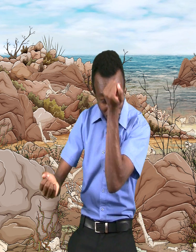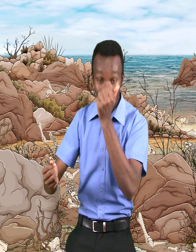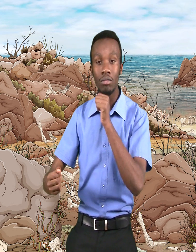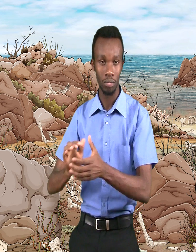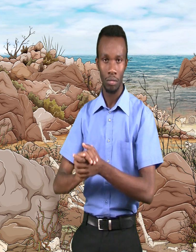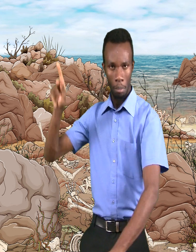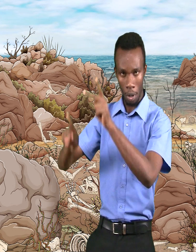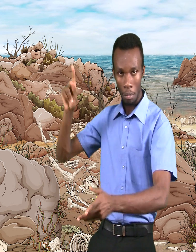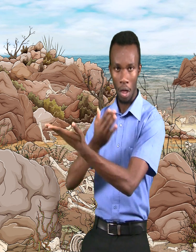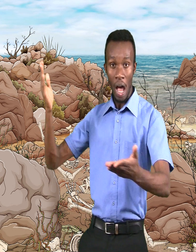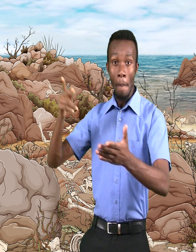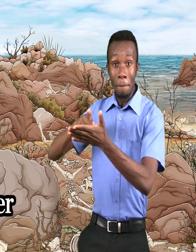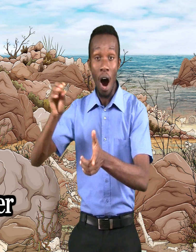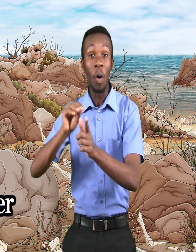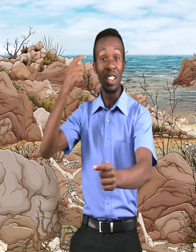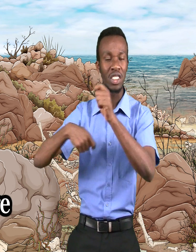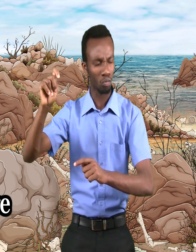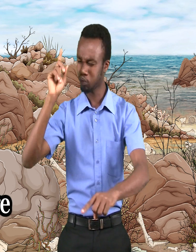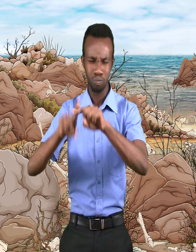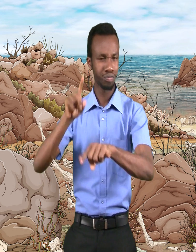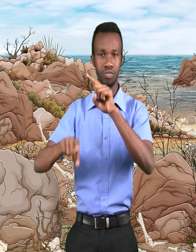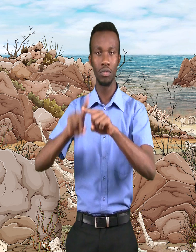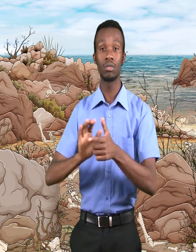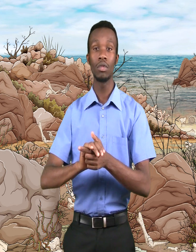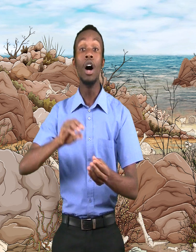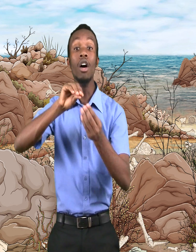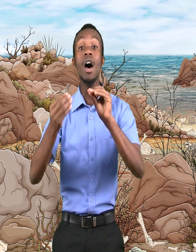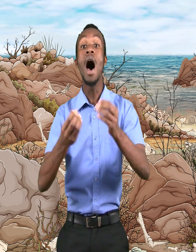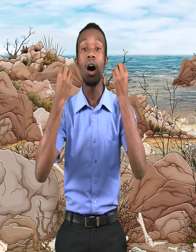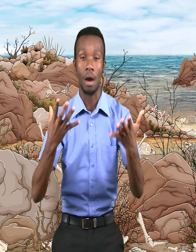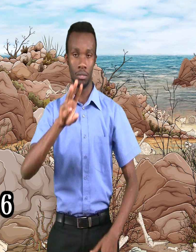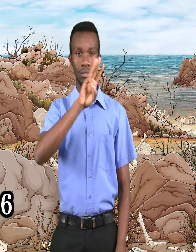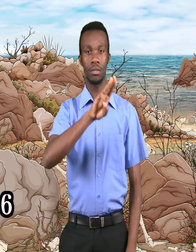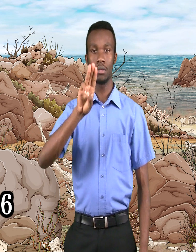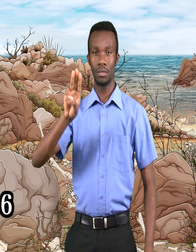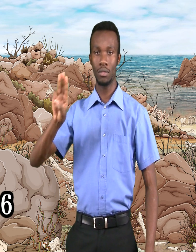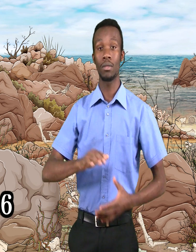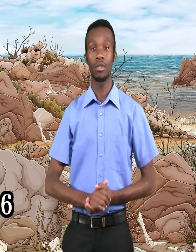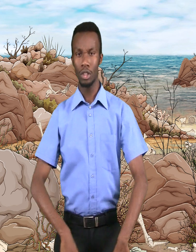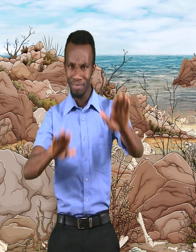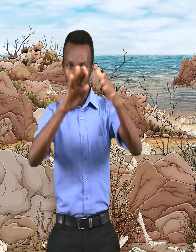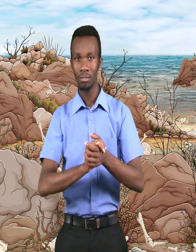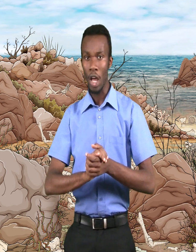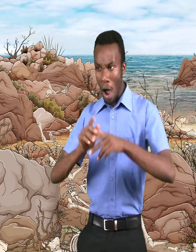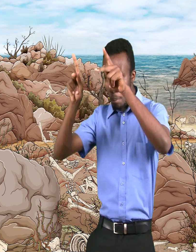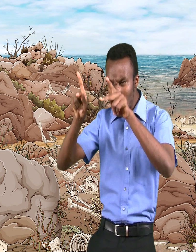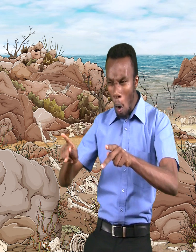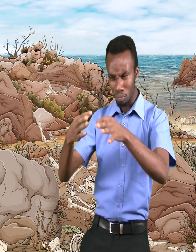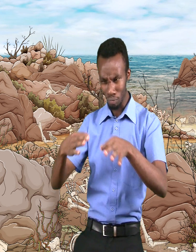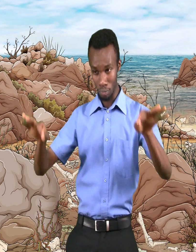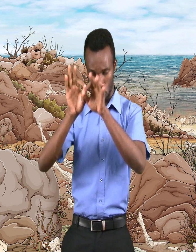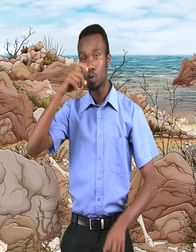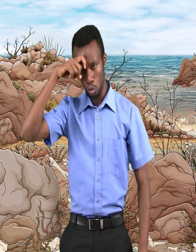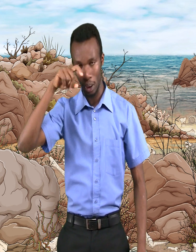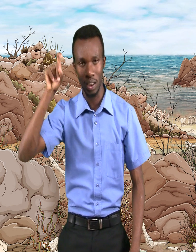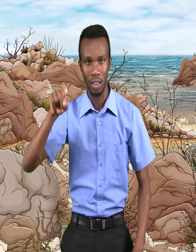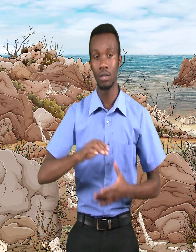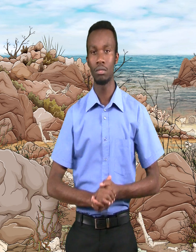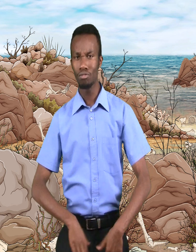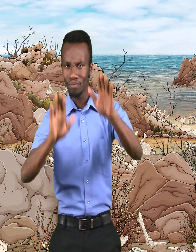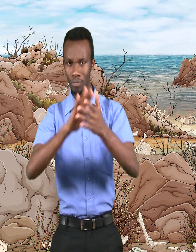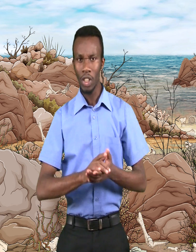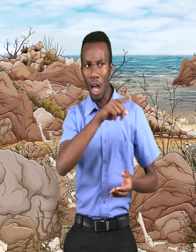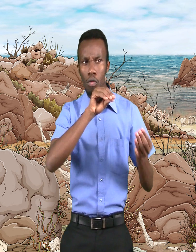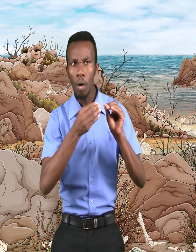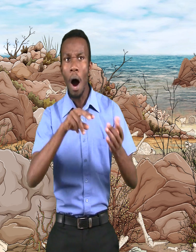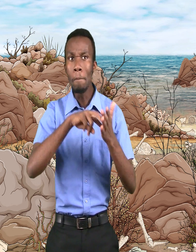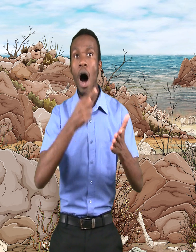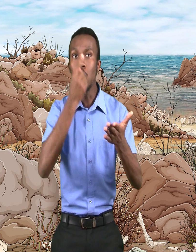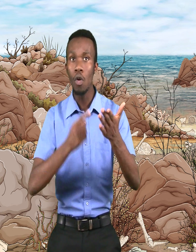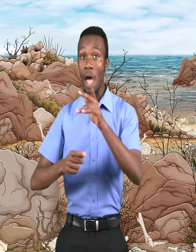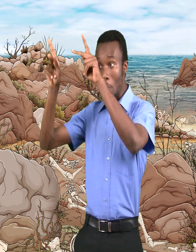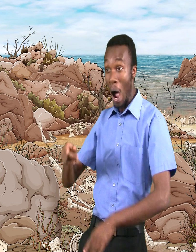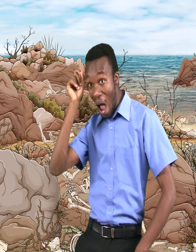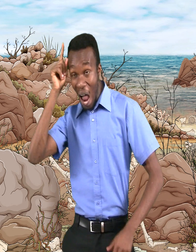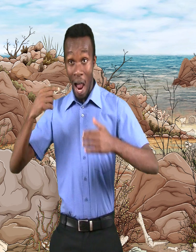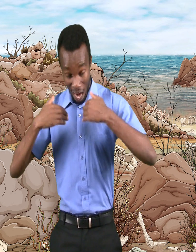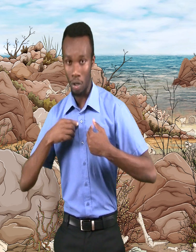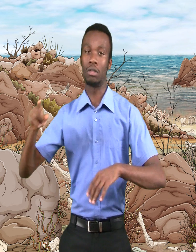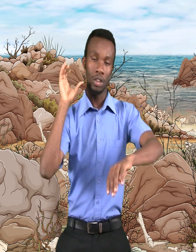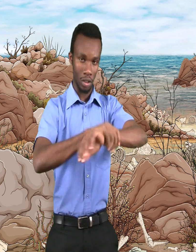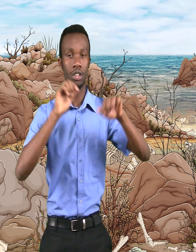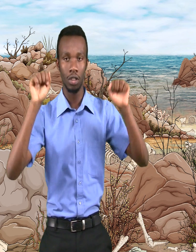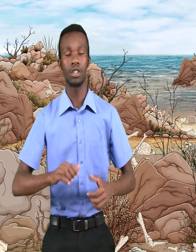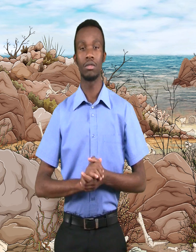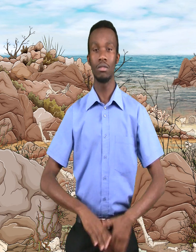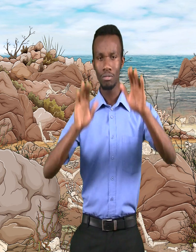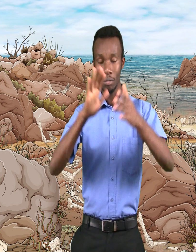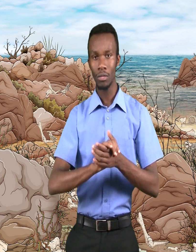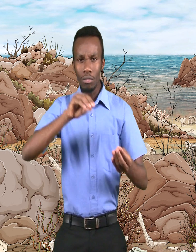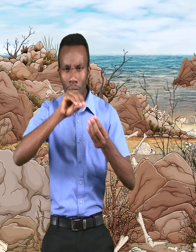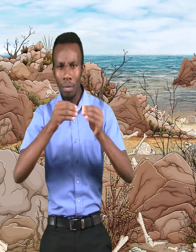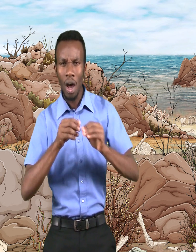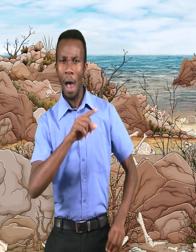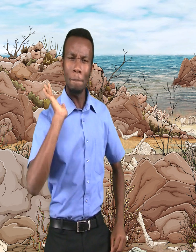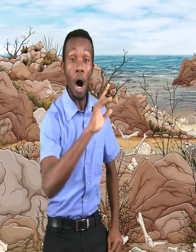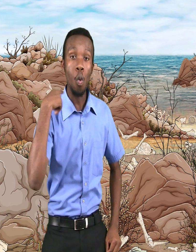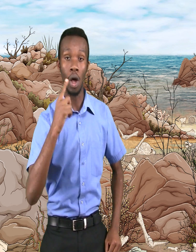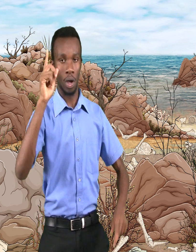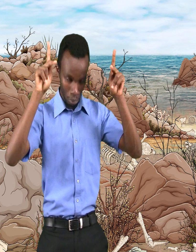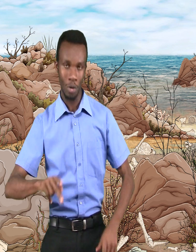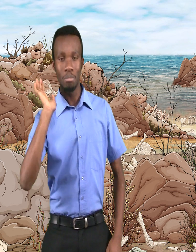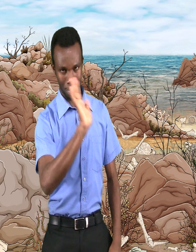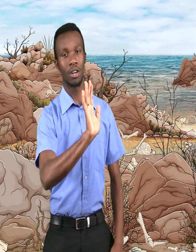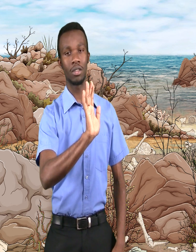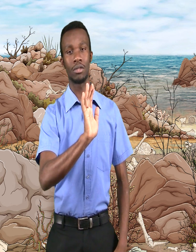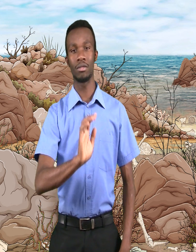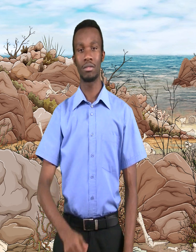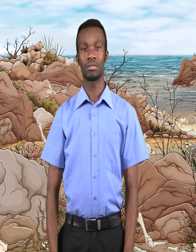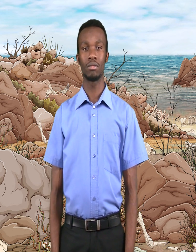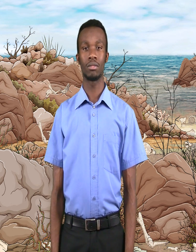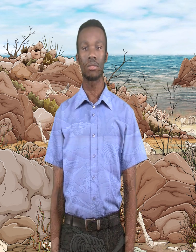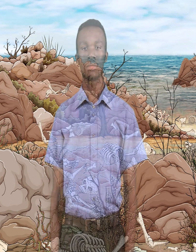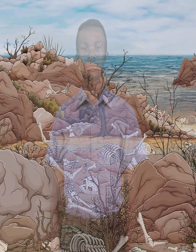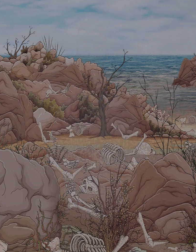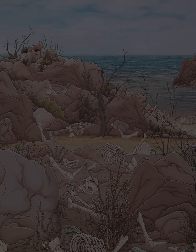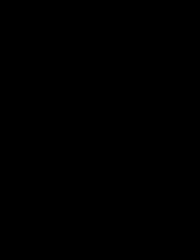Here is a call for wisdom: Let the one who has insight calculate the number of the beast, for it is the number of a man, and that number is 666.